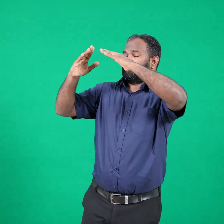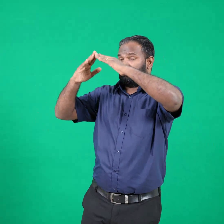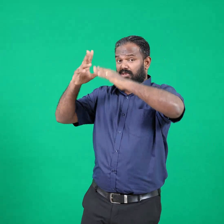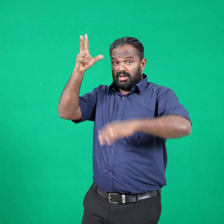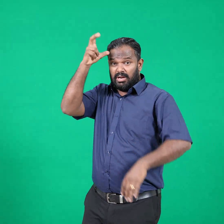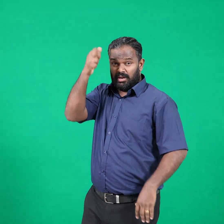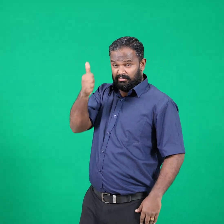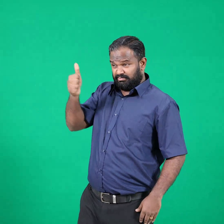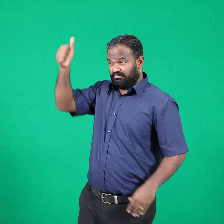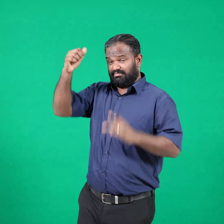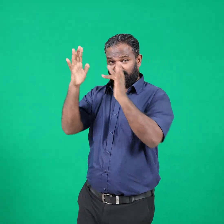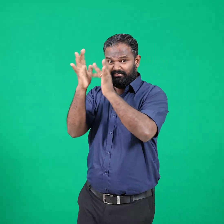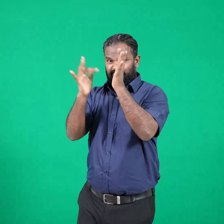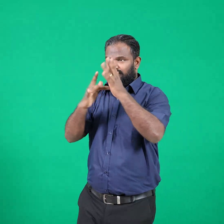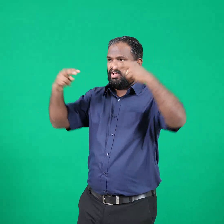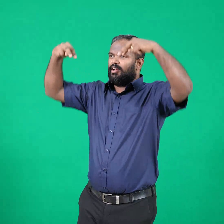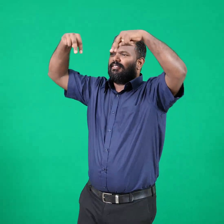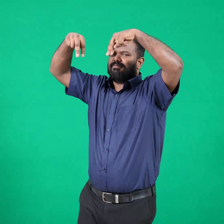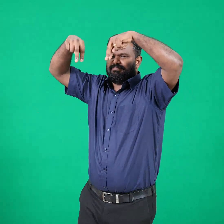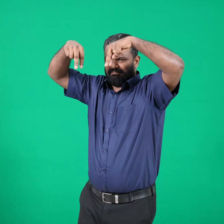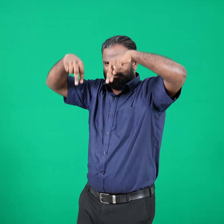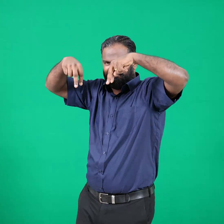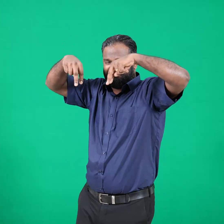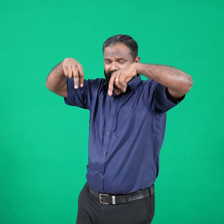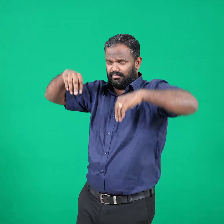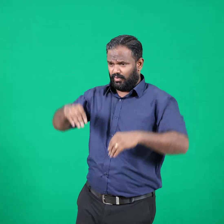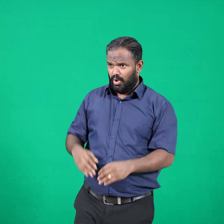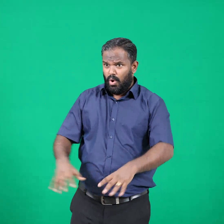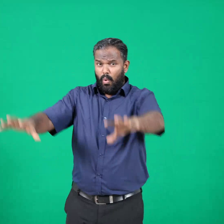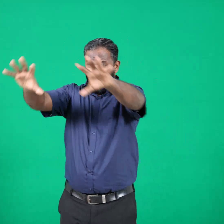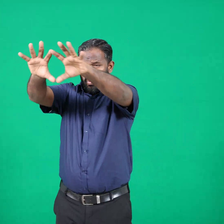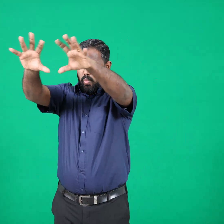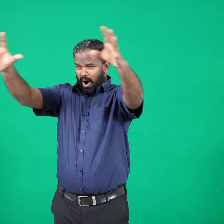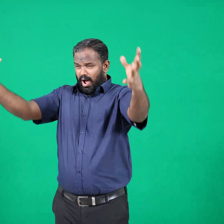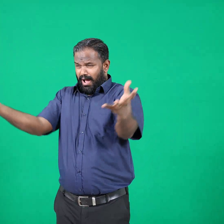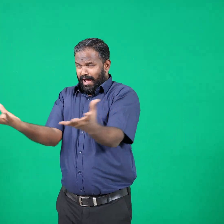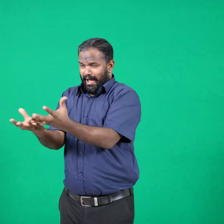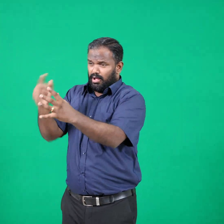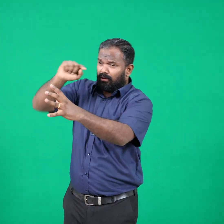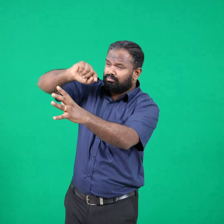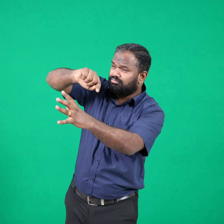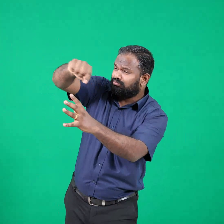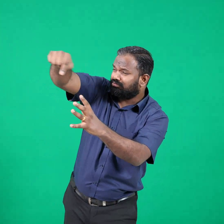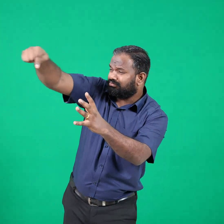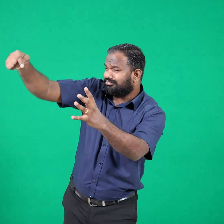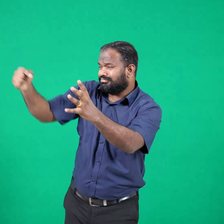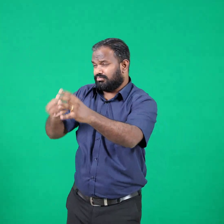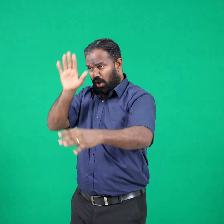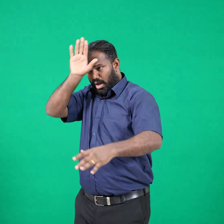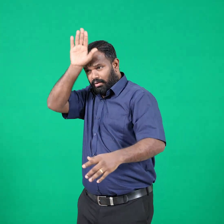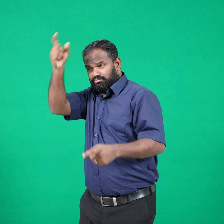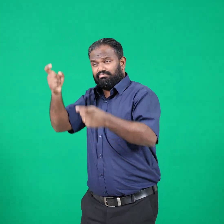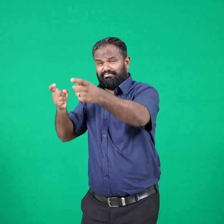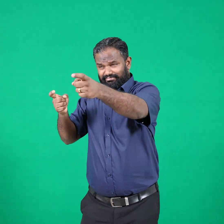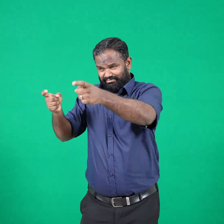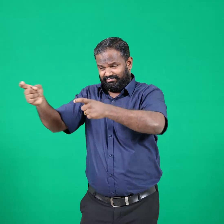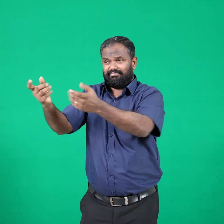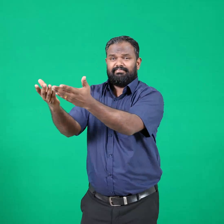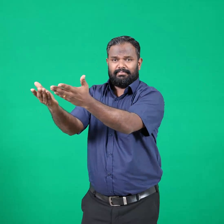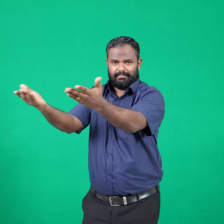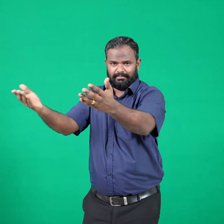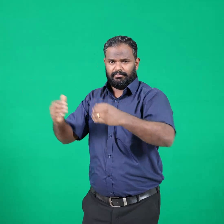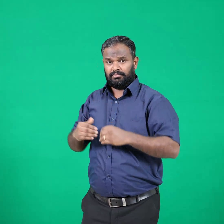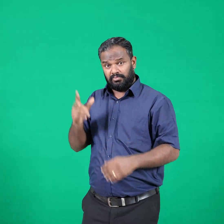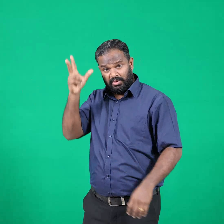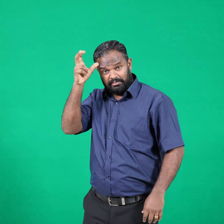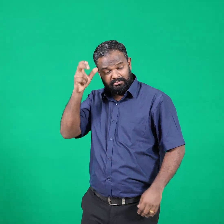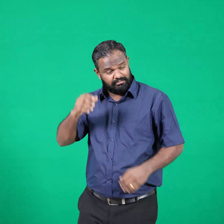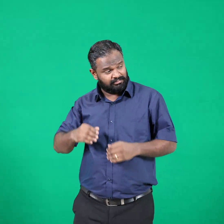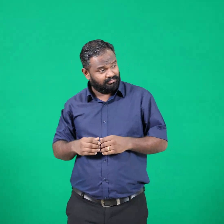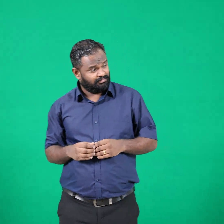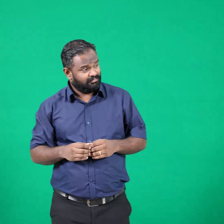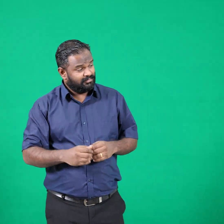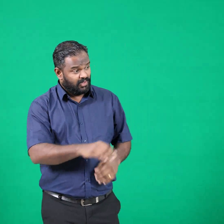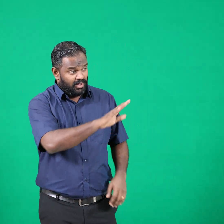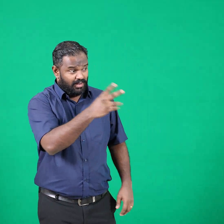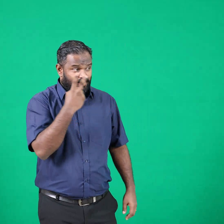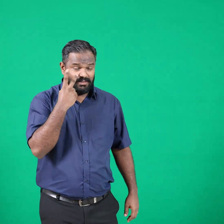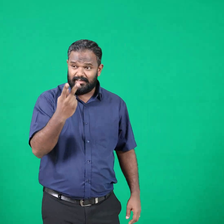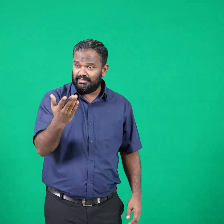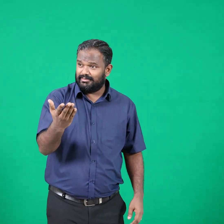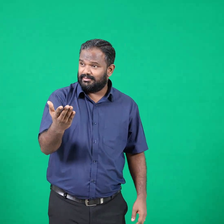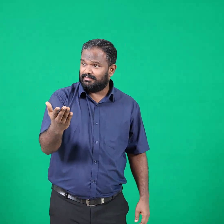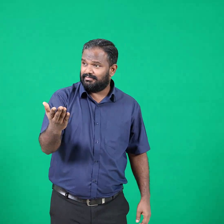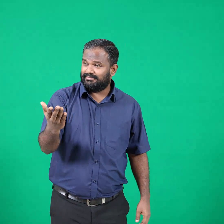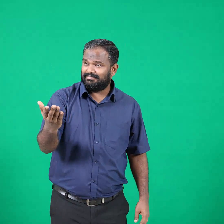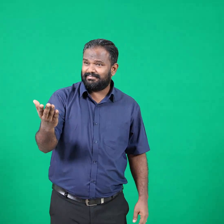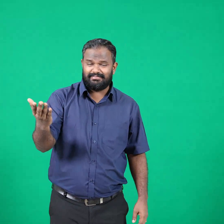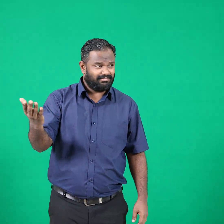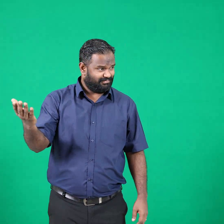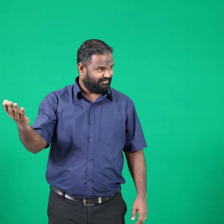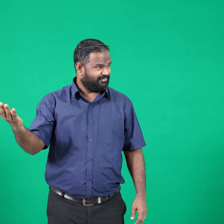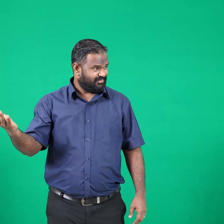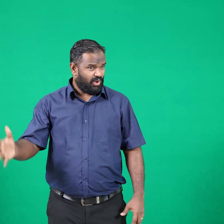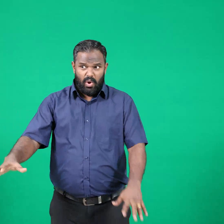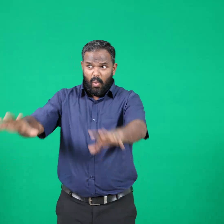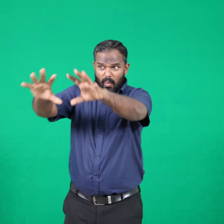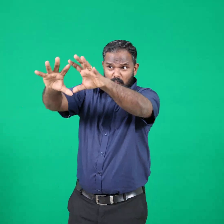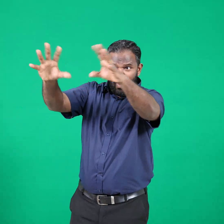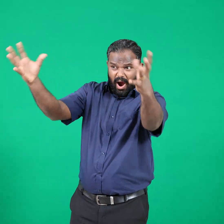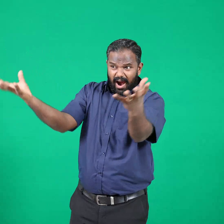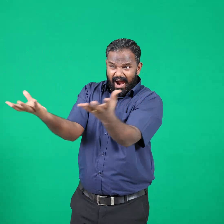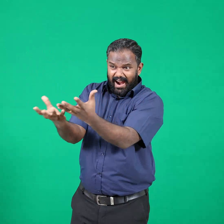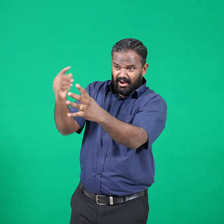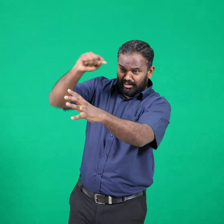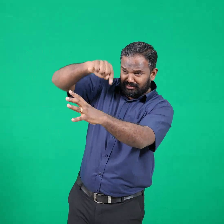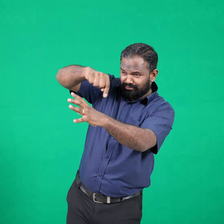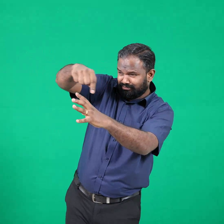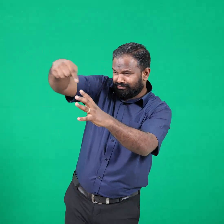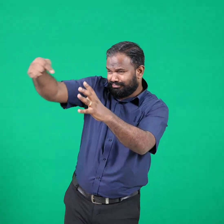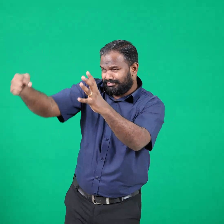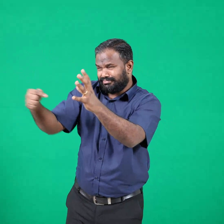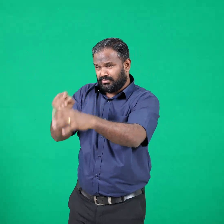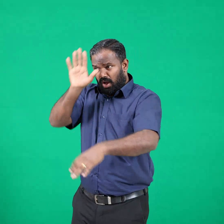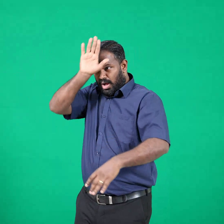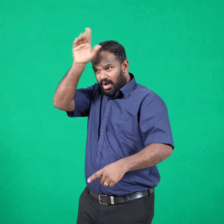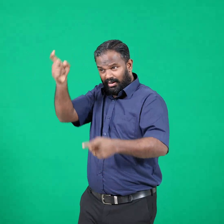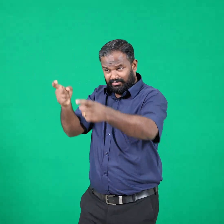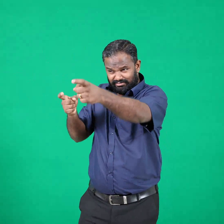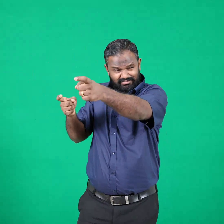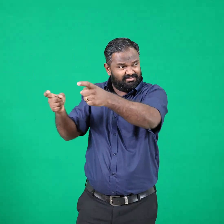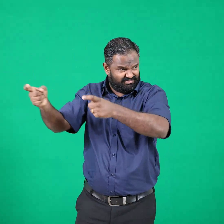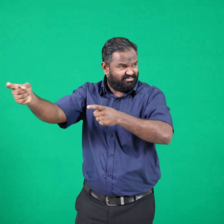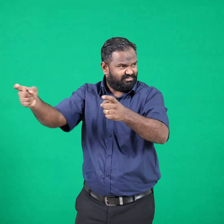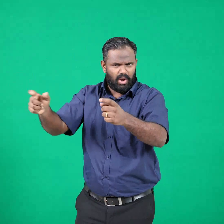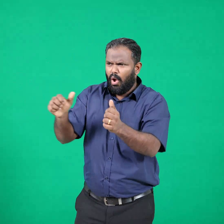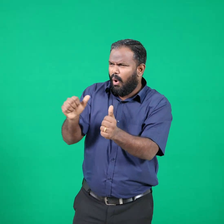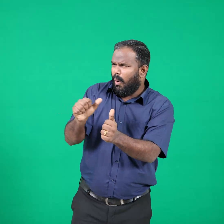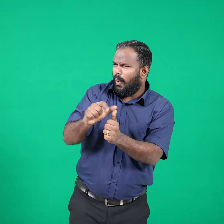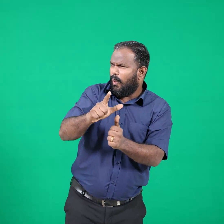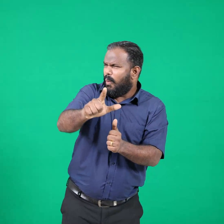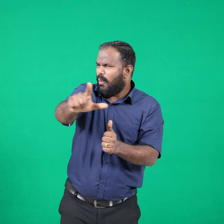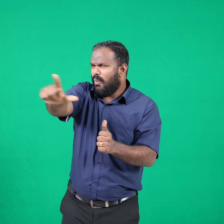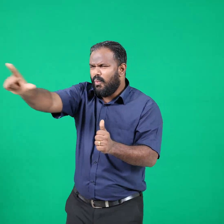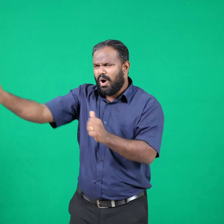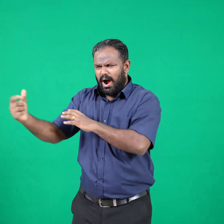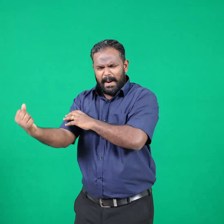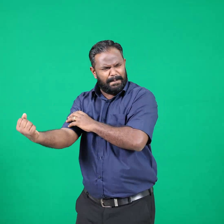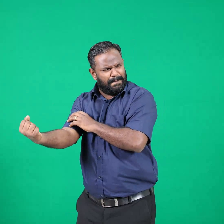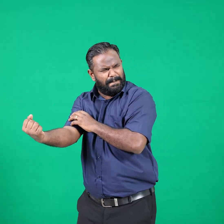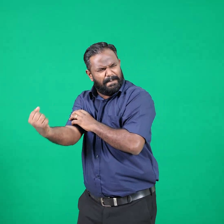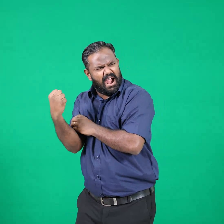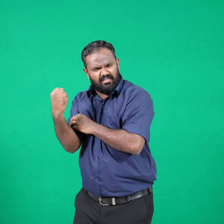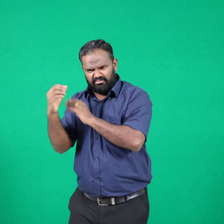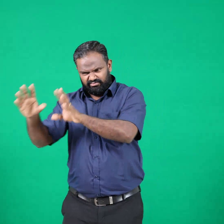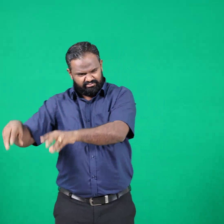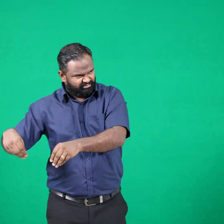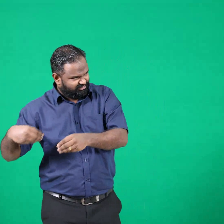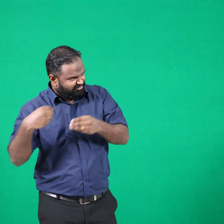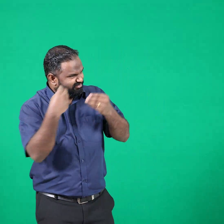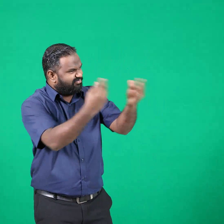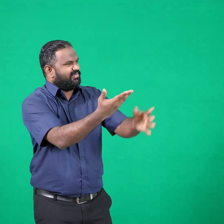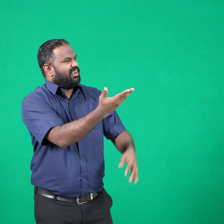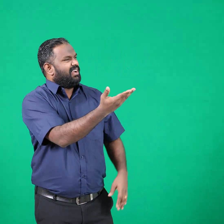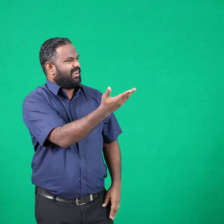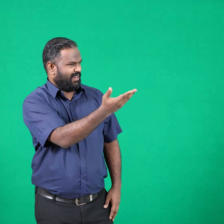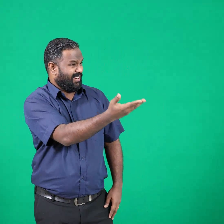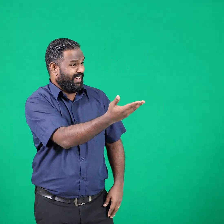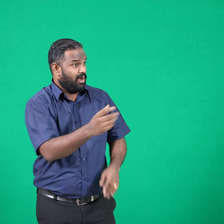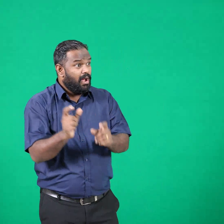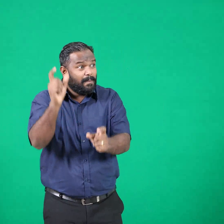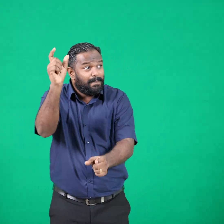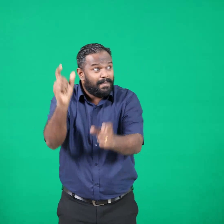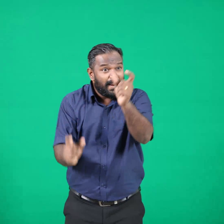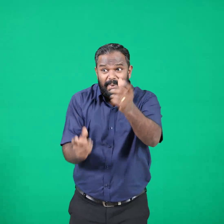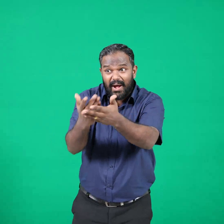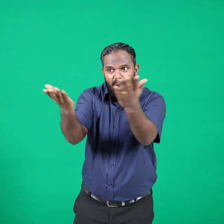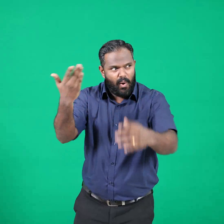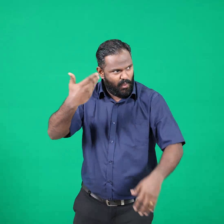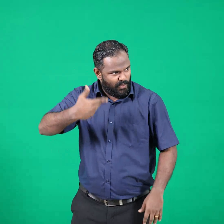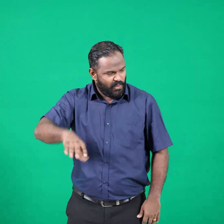"I will give You authority over all these kingdoms and all their glory," he said.